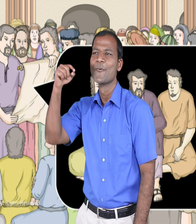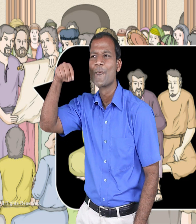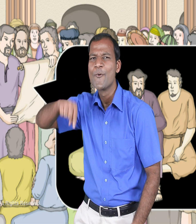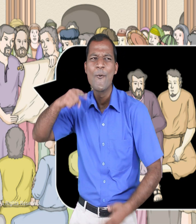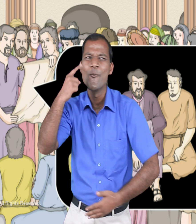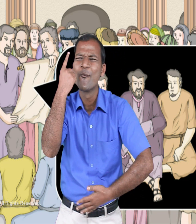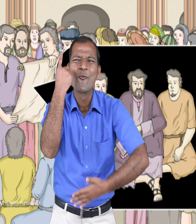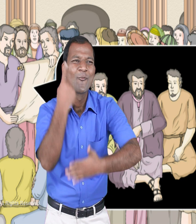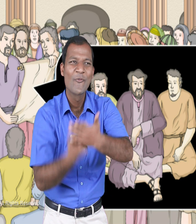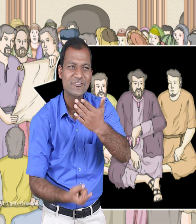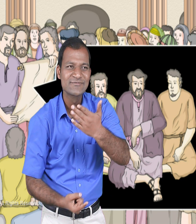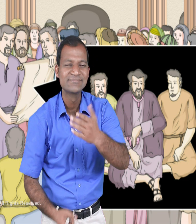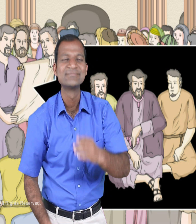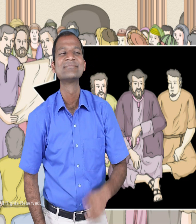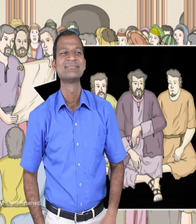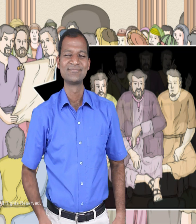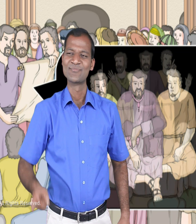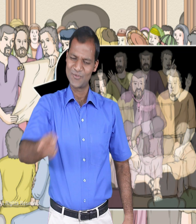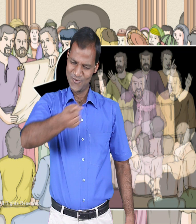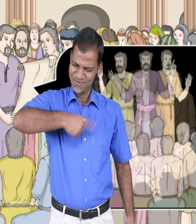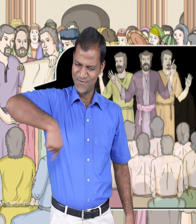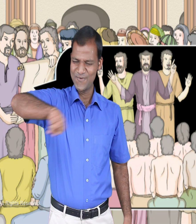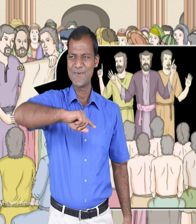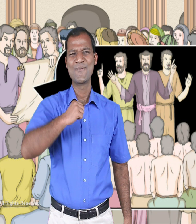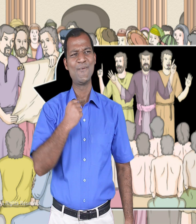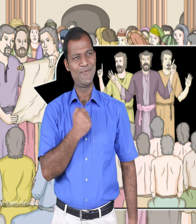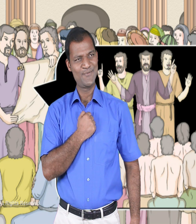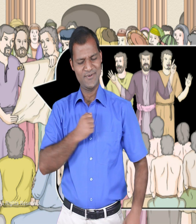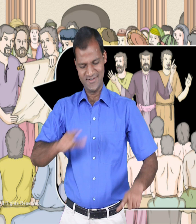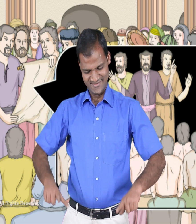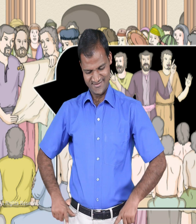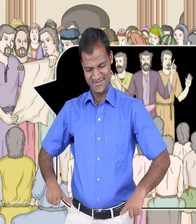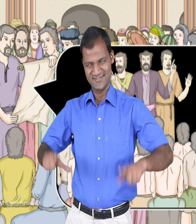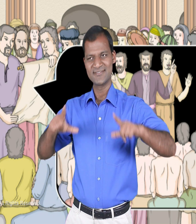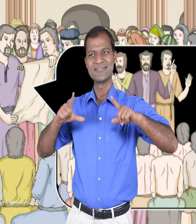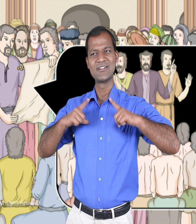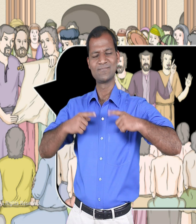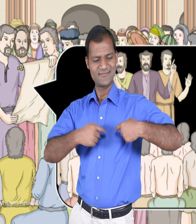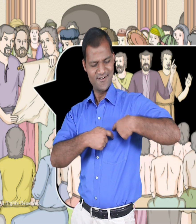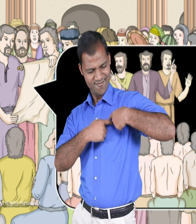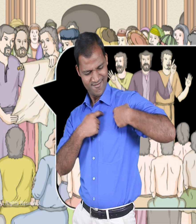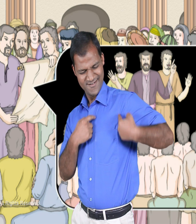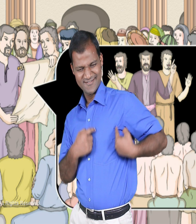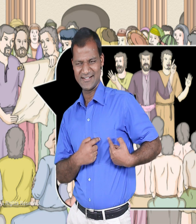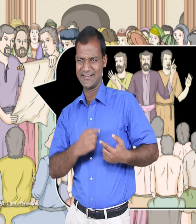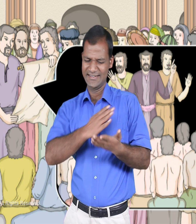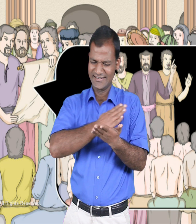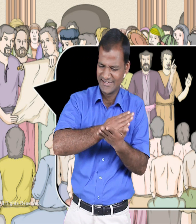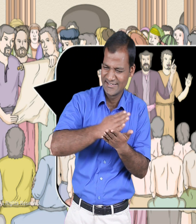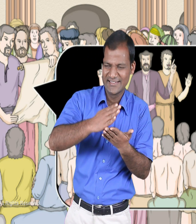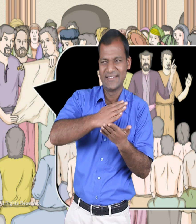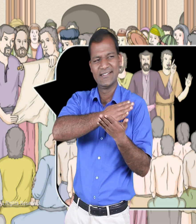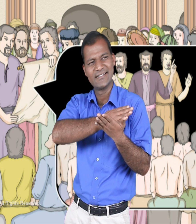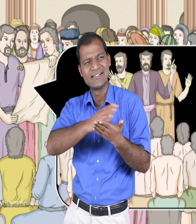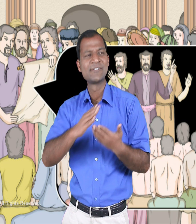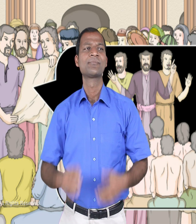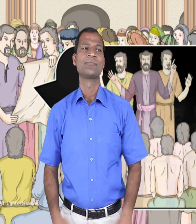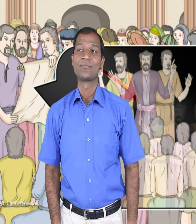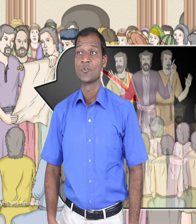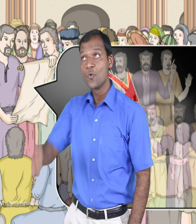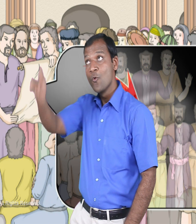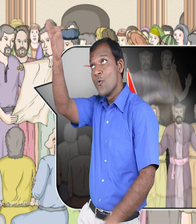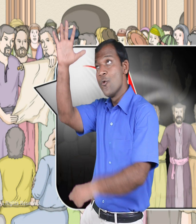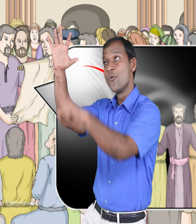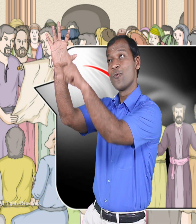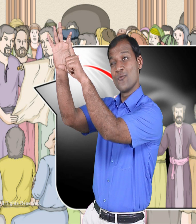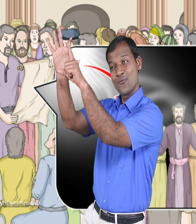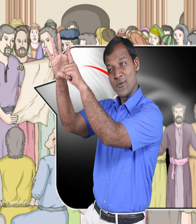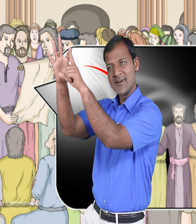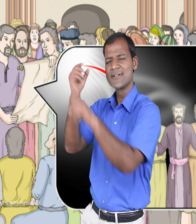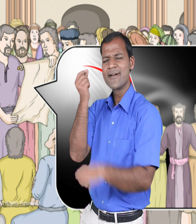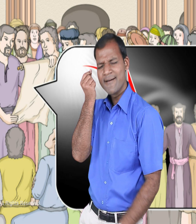in purity, knowledge, patience, and kindness;